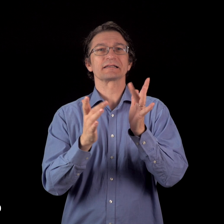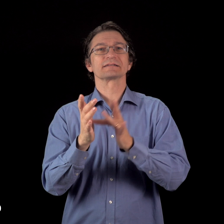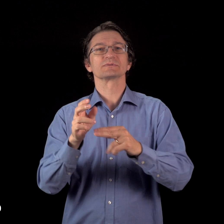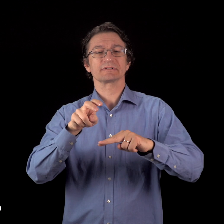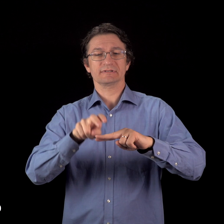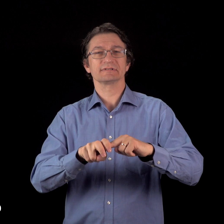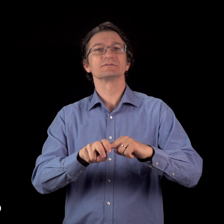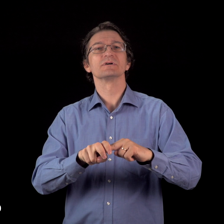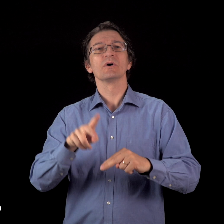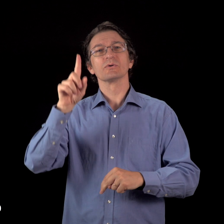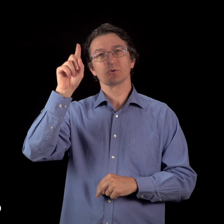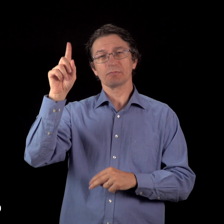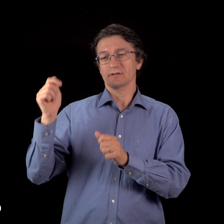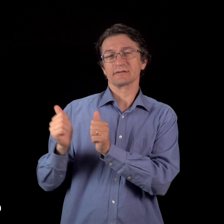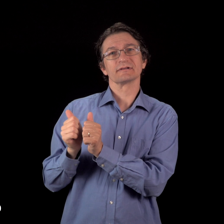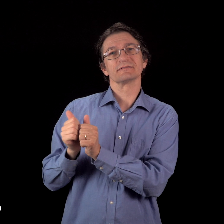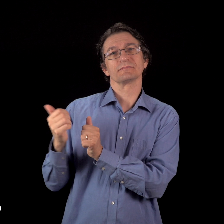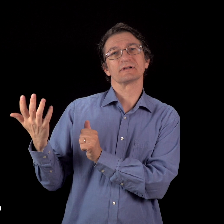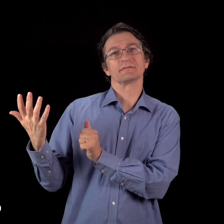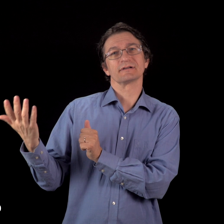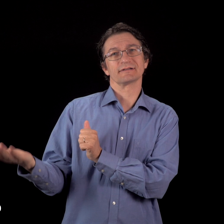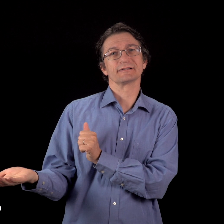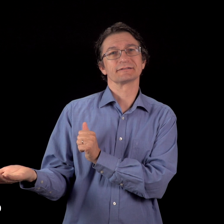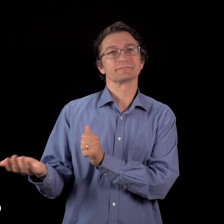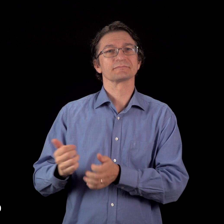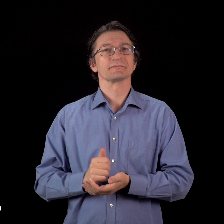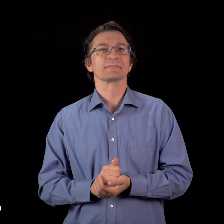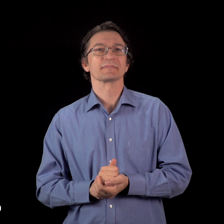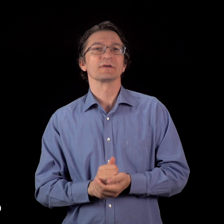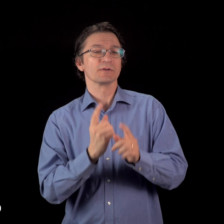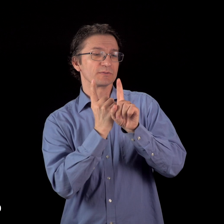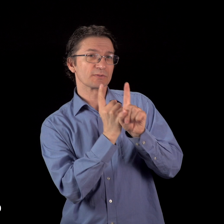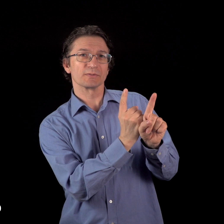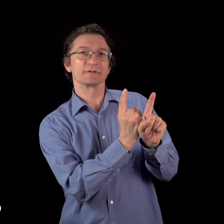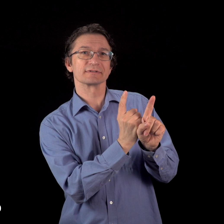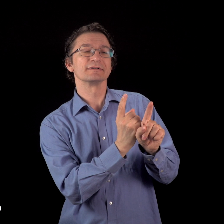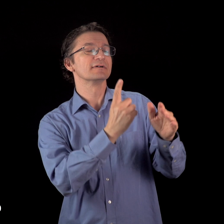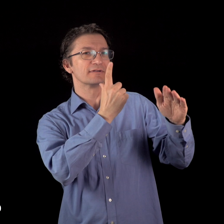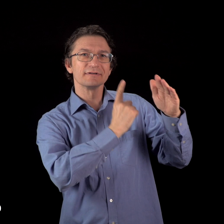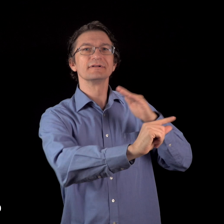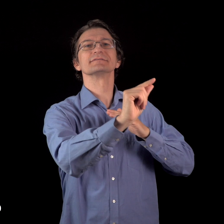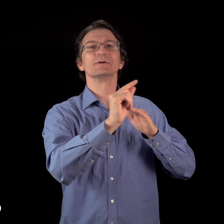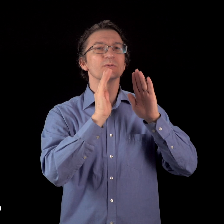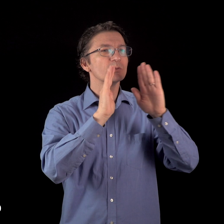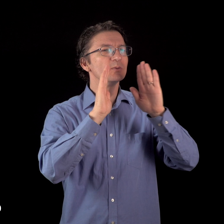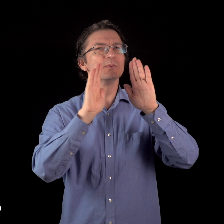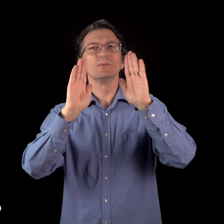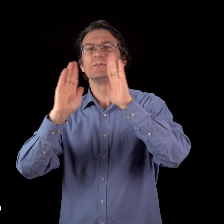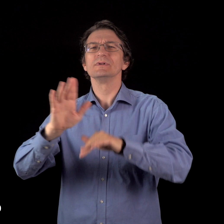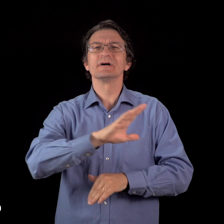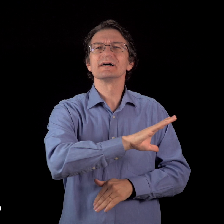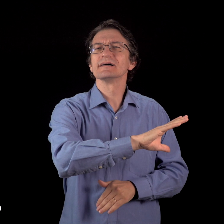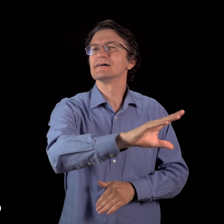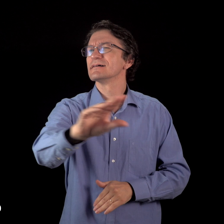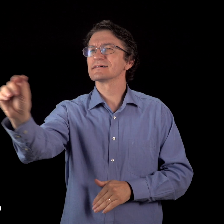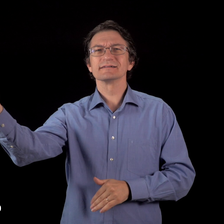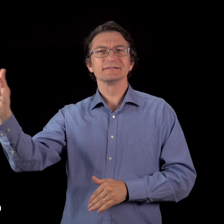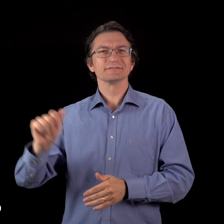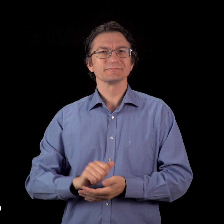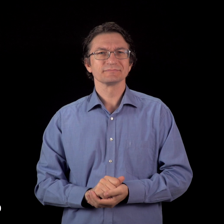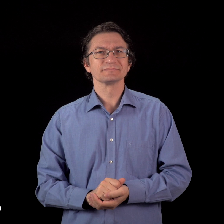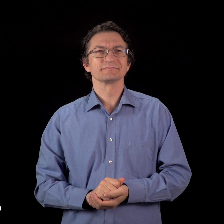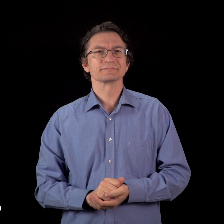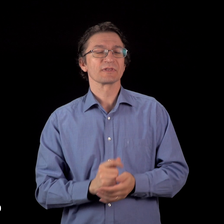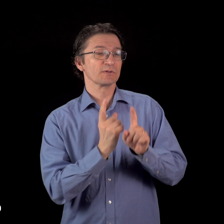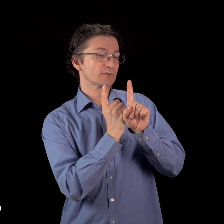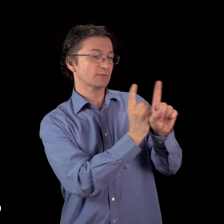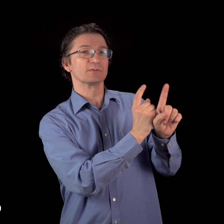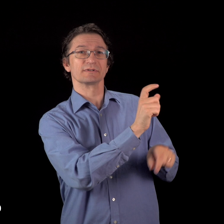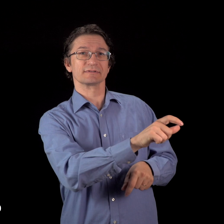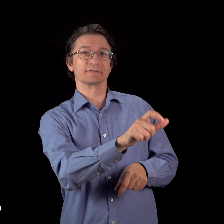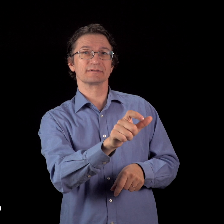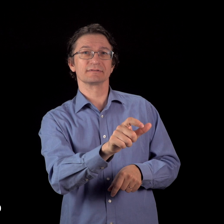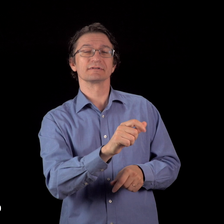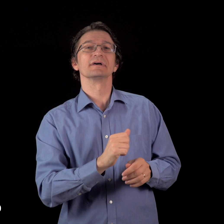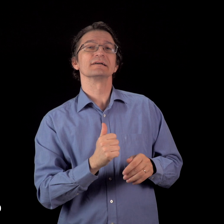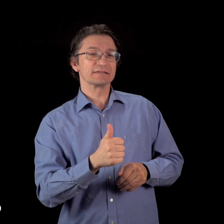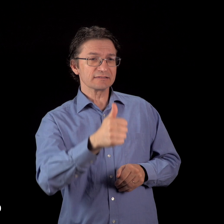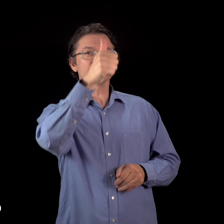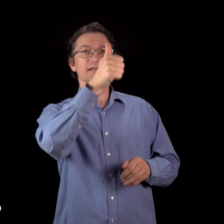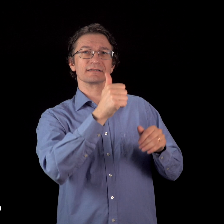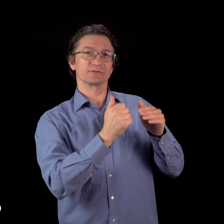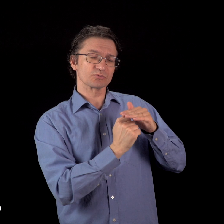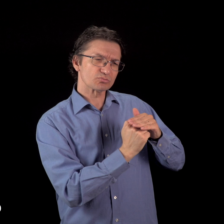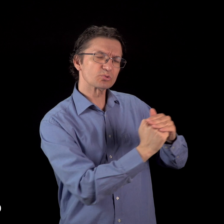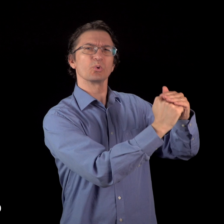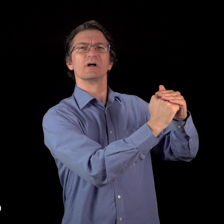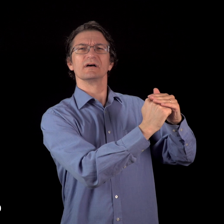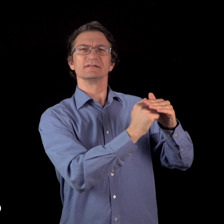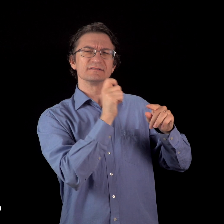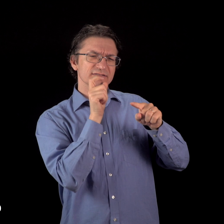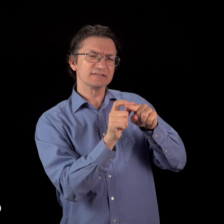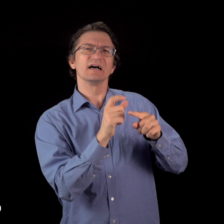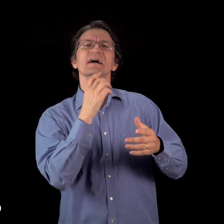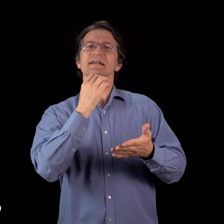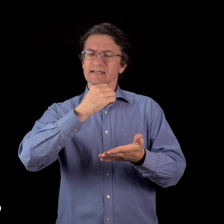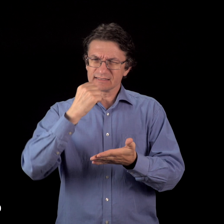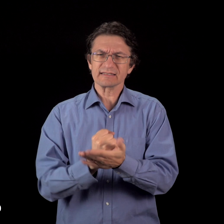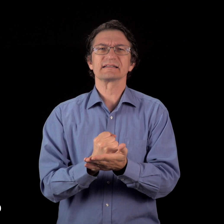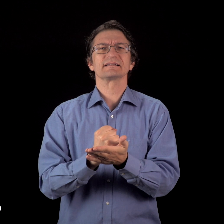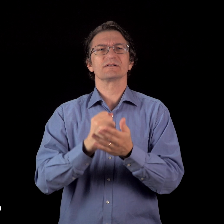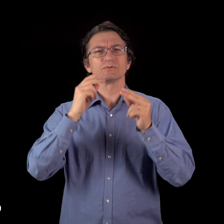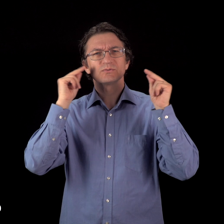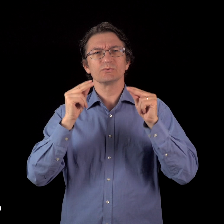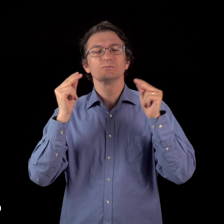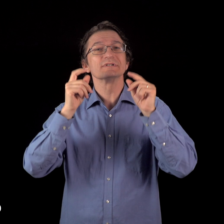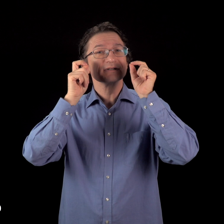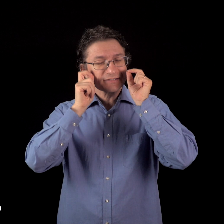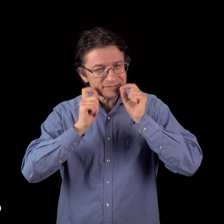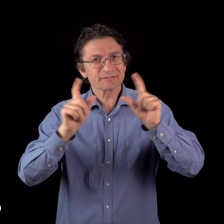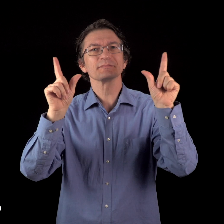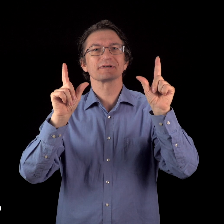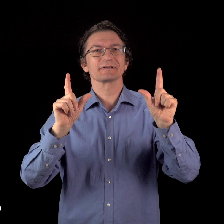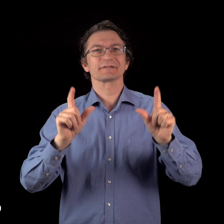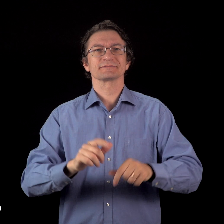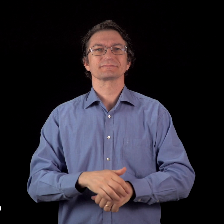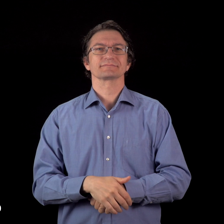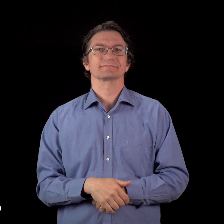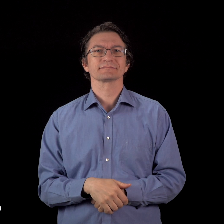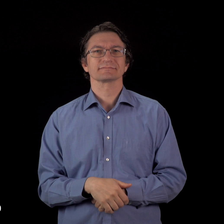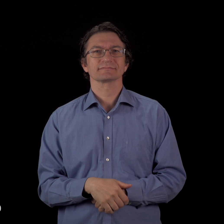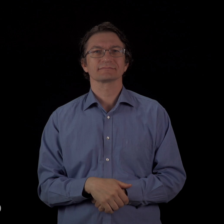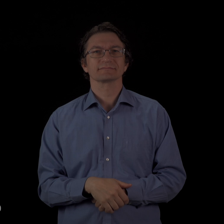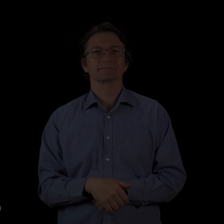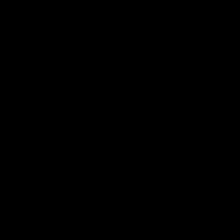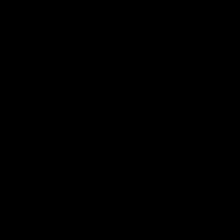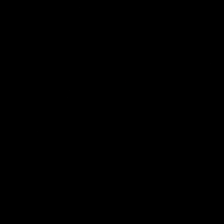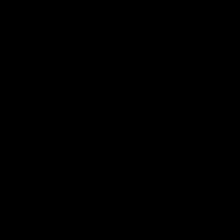And they went out and preached everywhere, and the Lord worked through them, confirming His word by the signs that accompanied it.